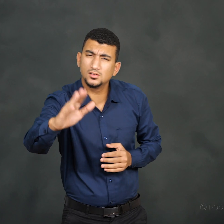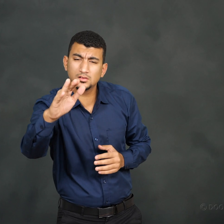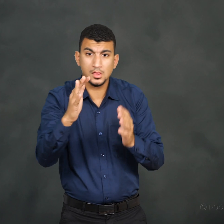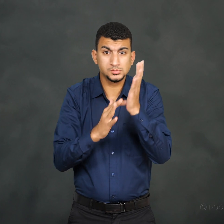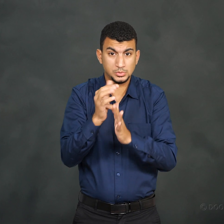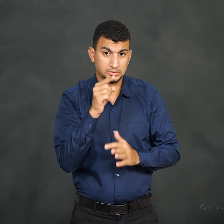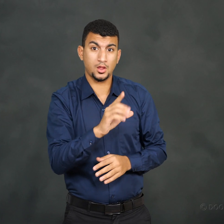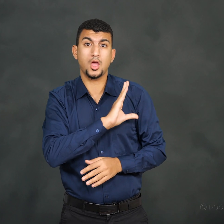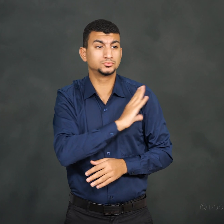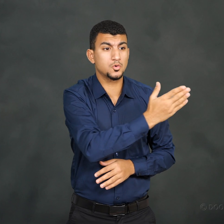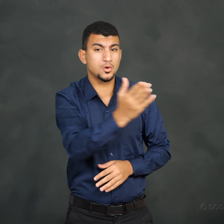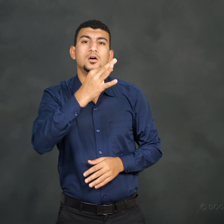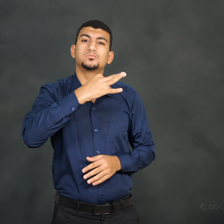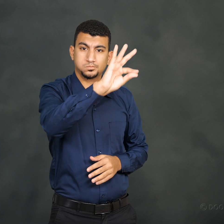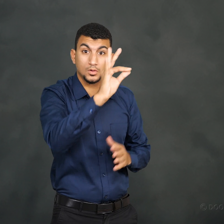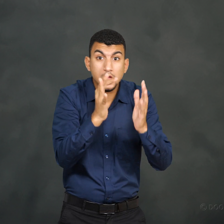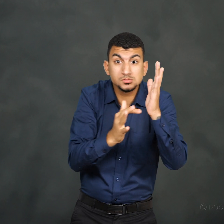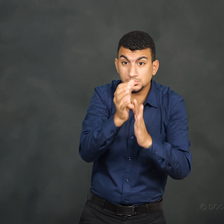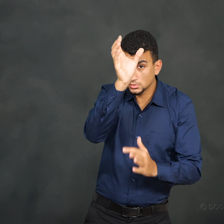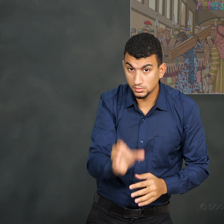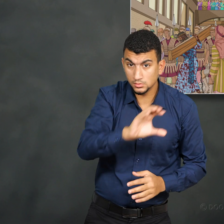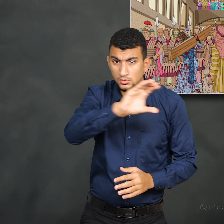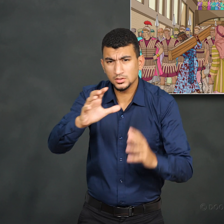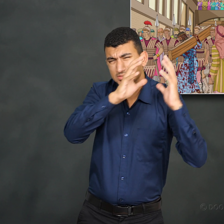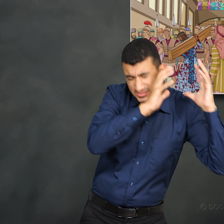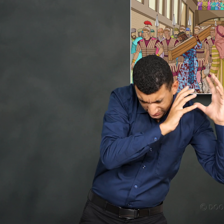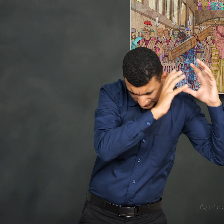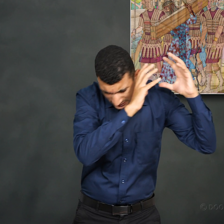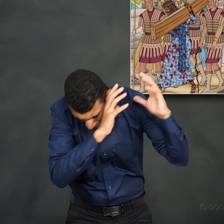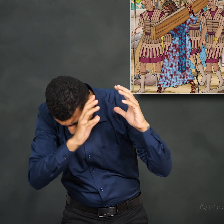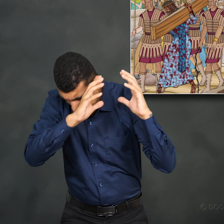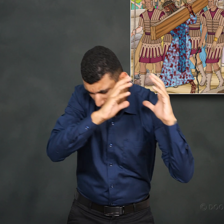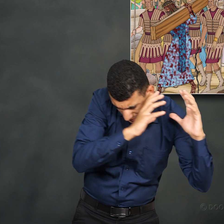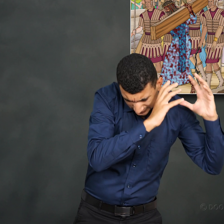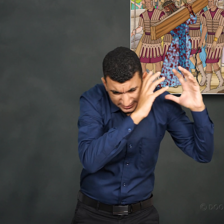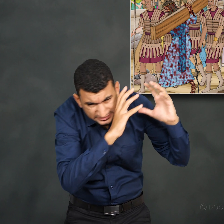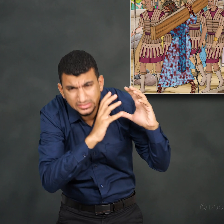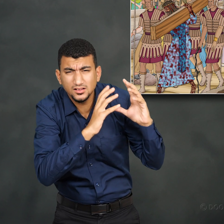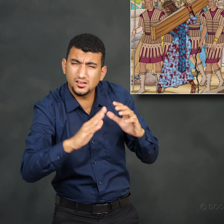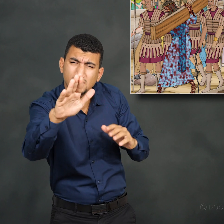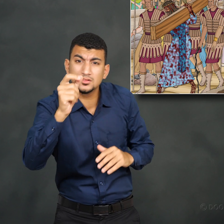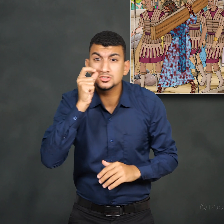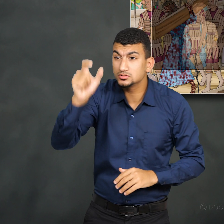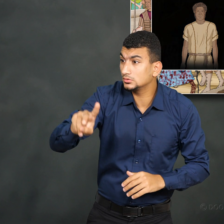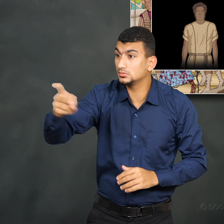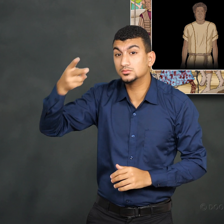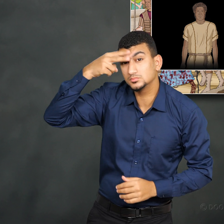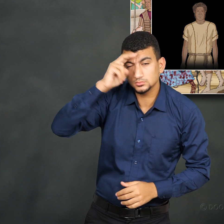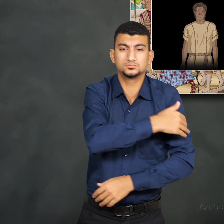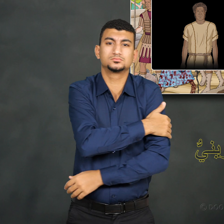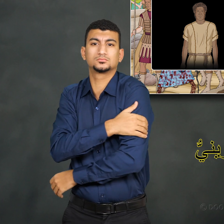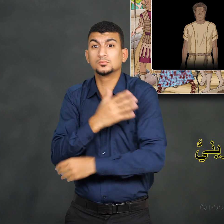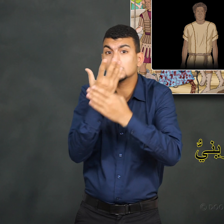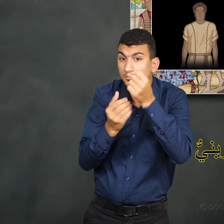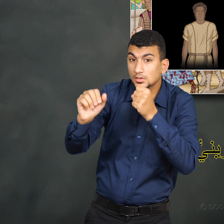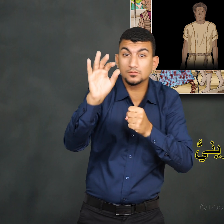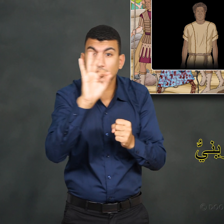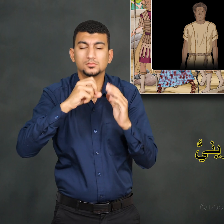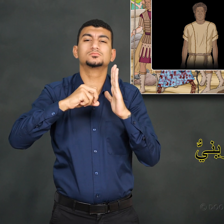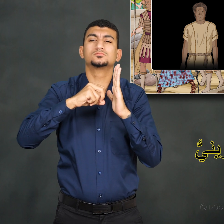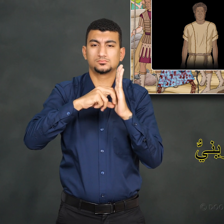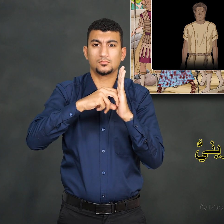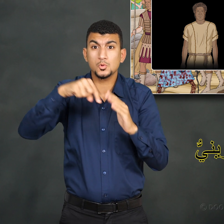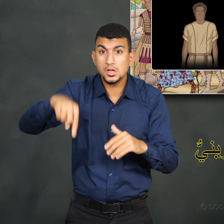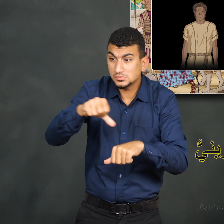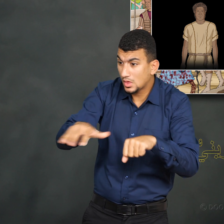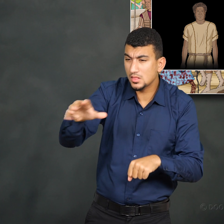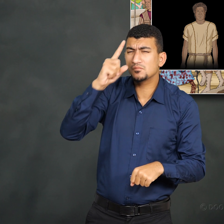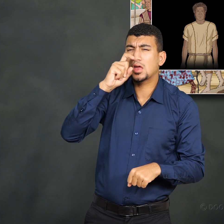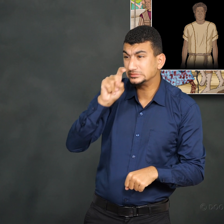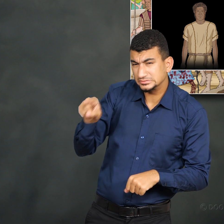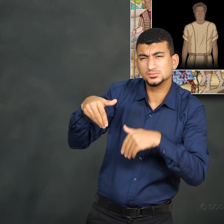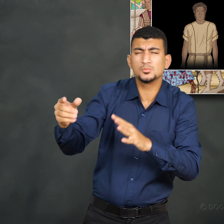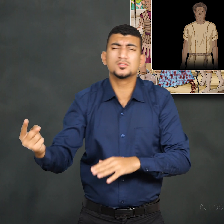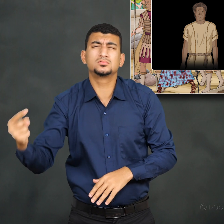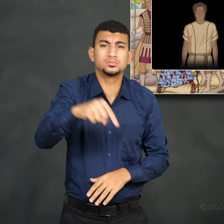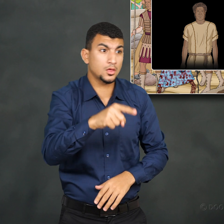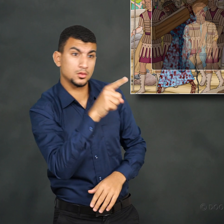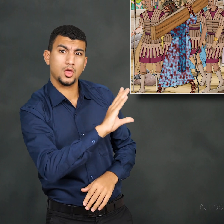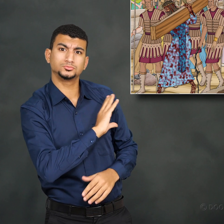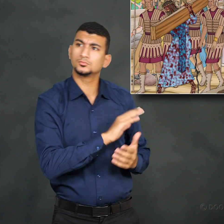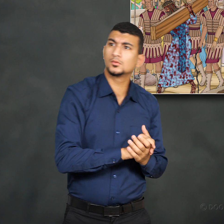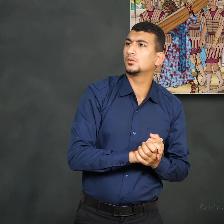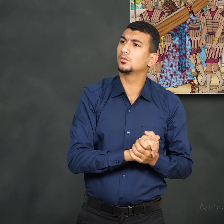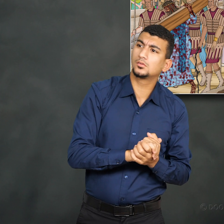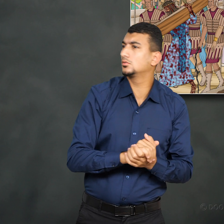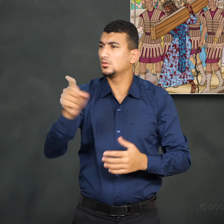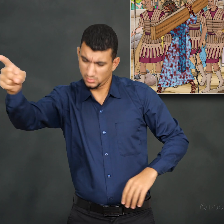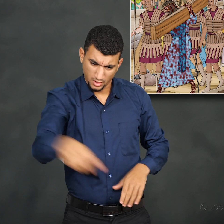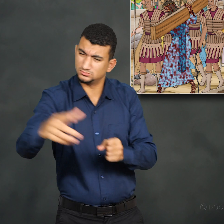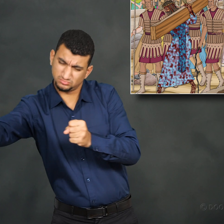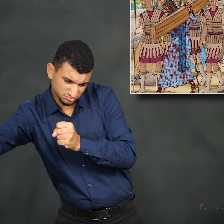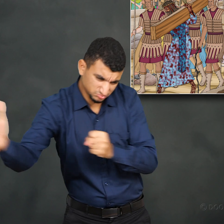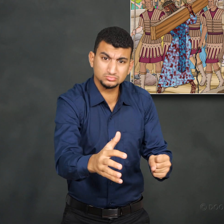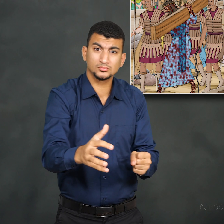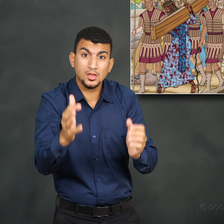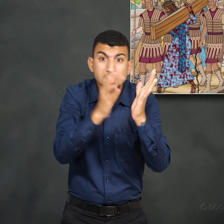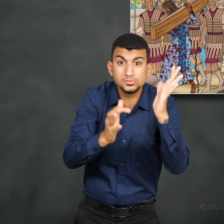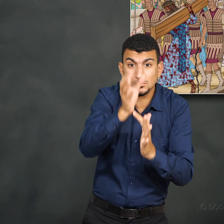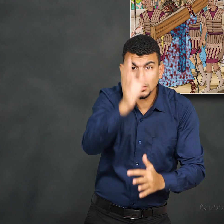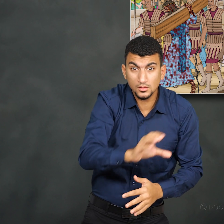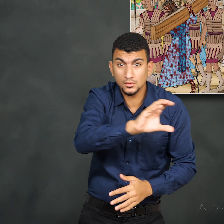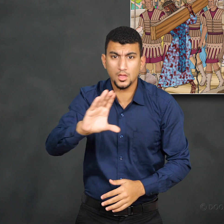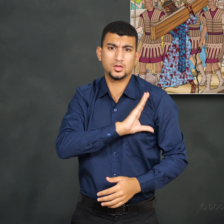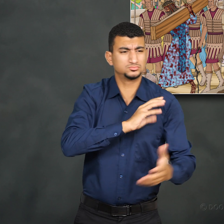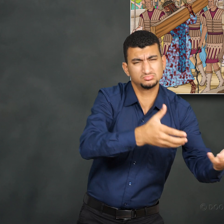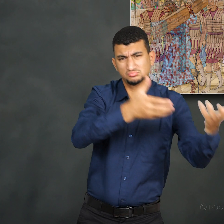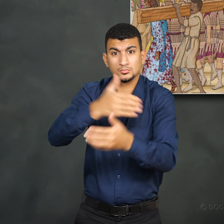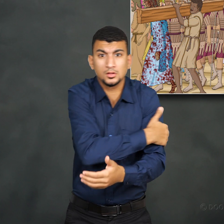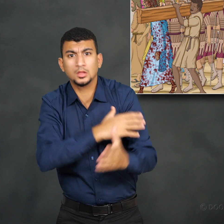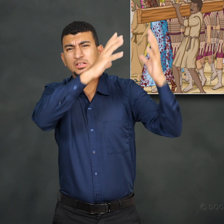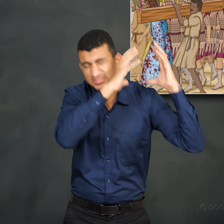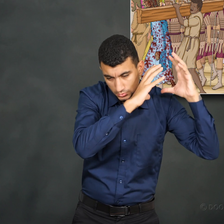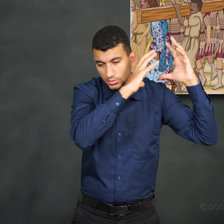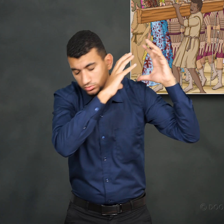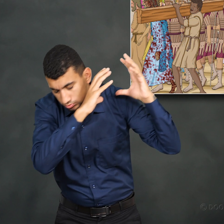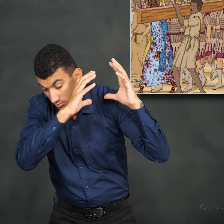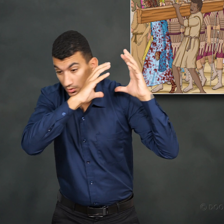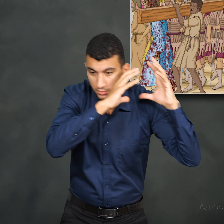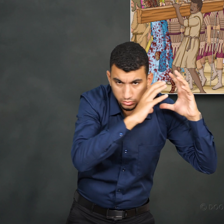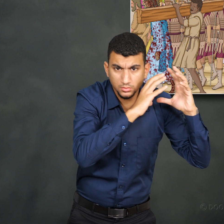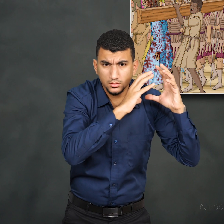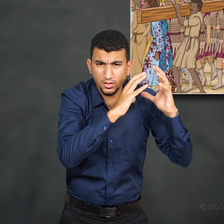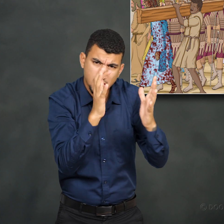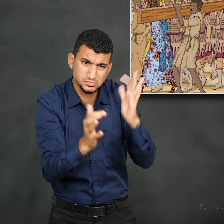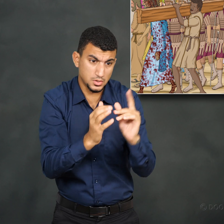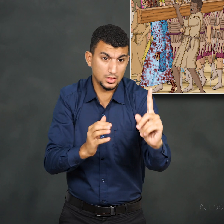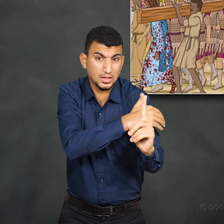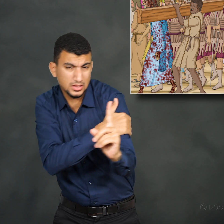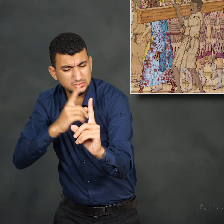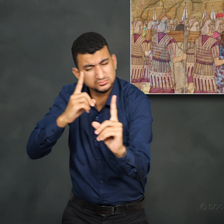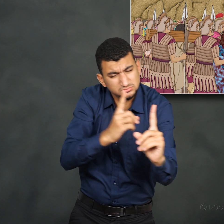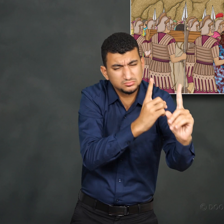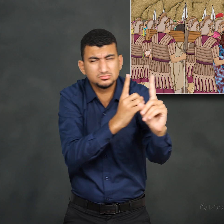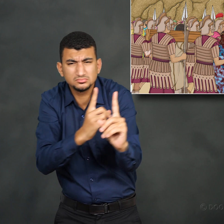As the soldiers led Him away, they seized Simon of Cyrene on his way in from the country, and put the cross on him to carry behind Jesus.